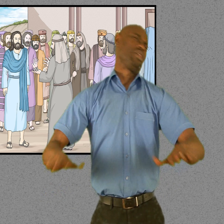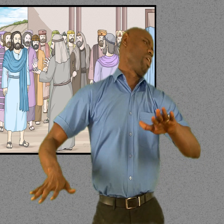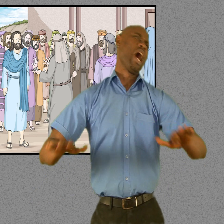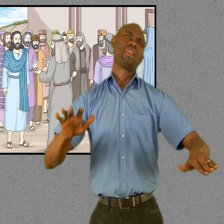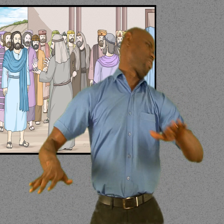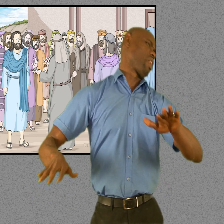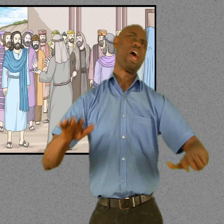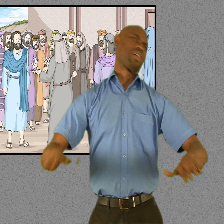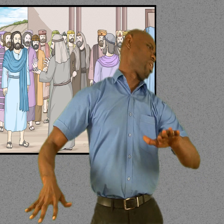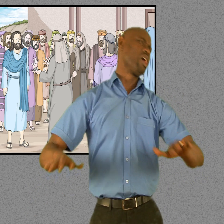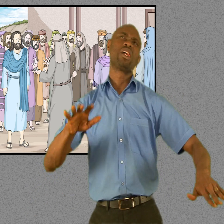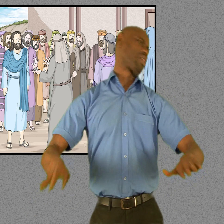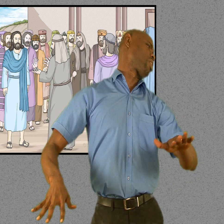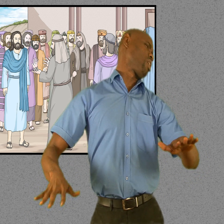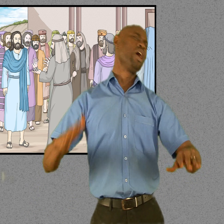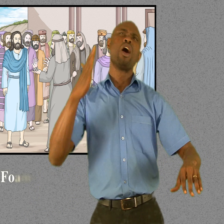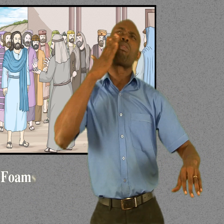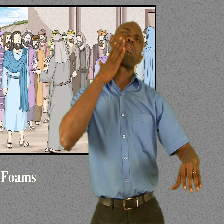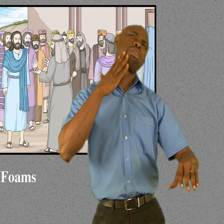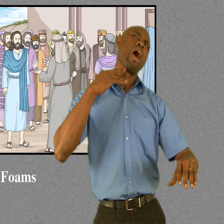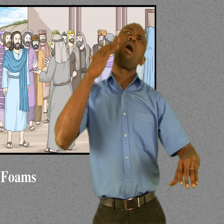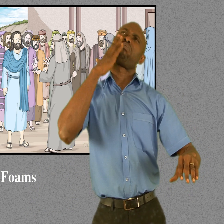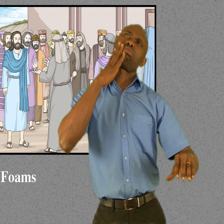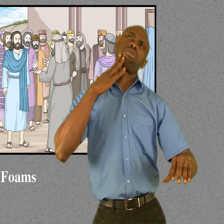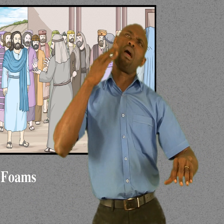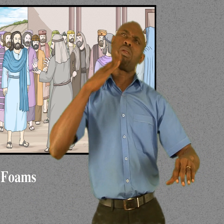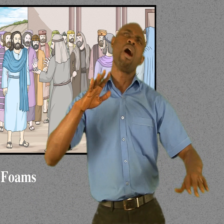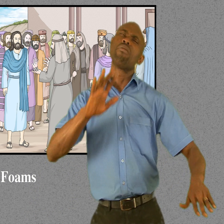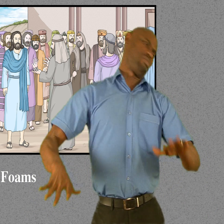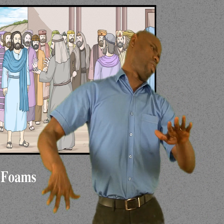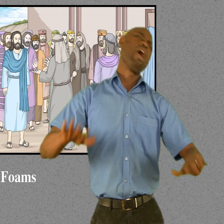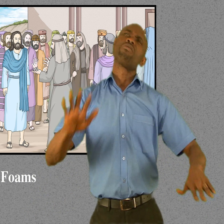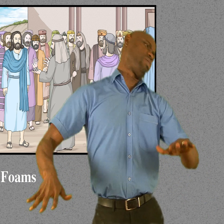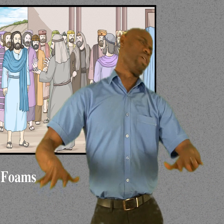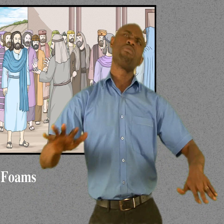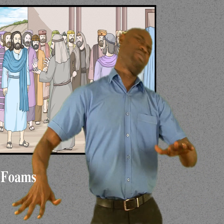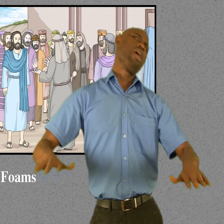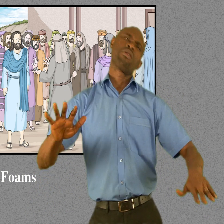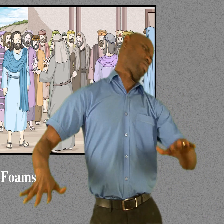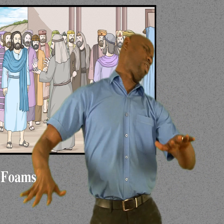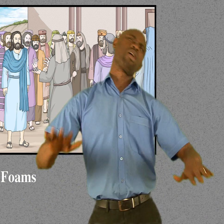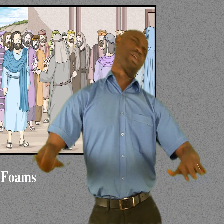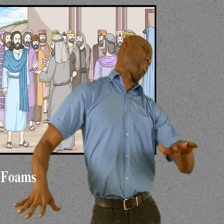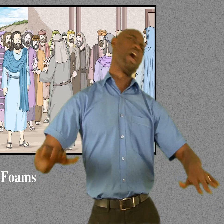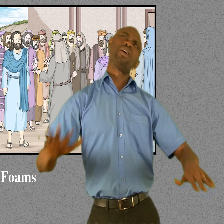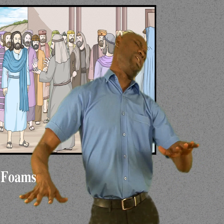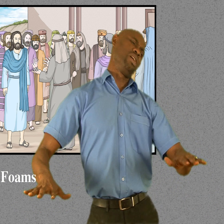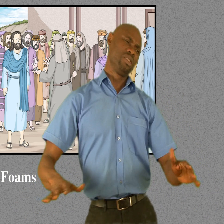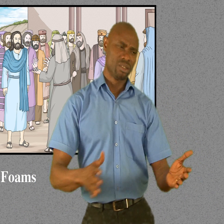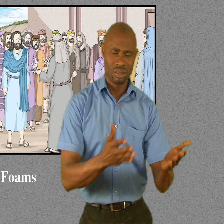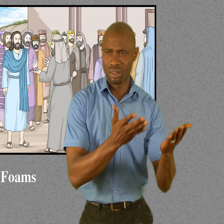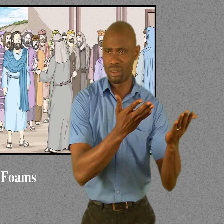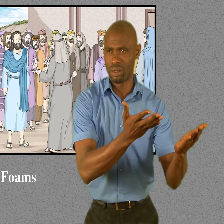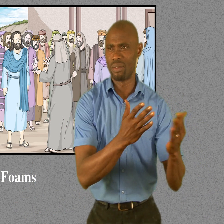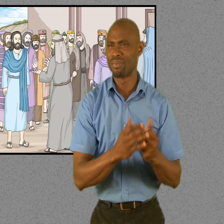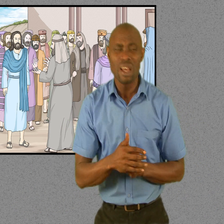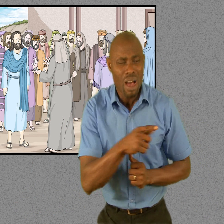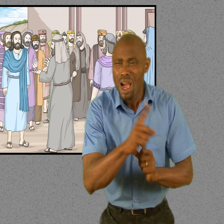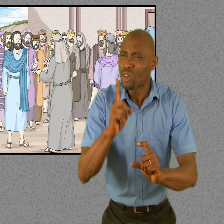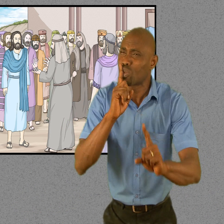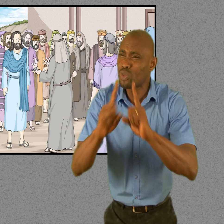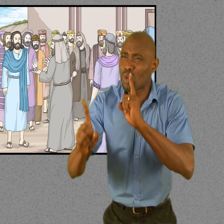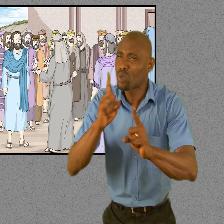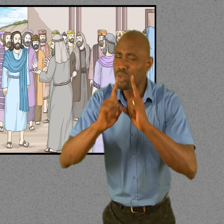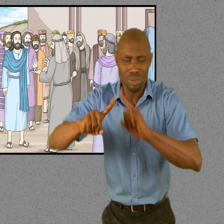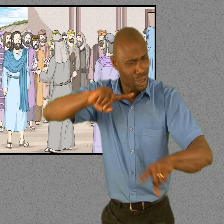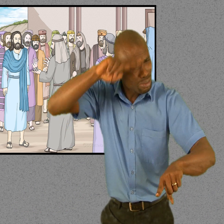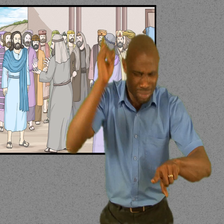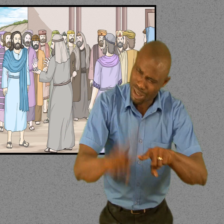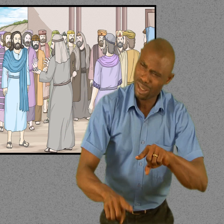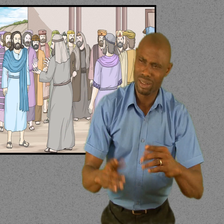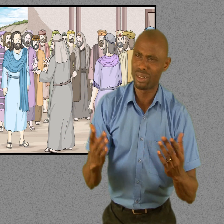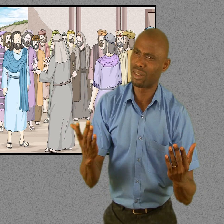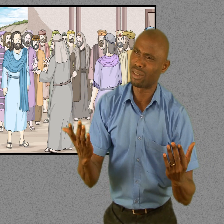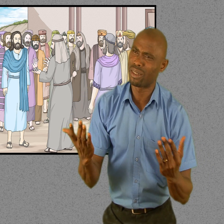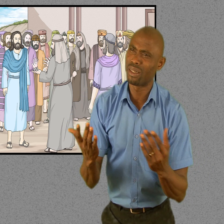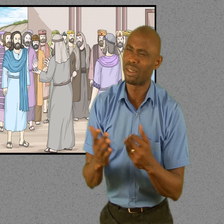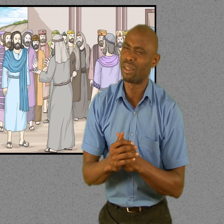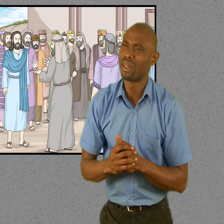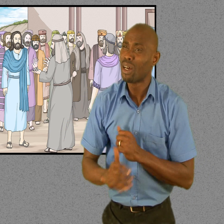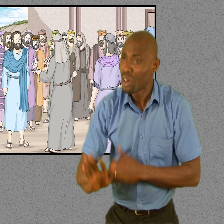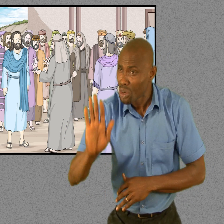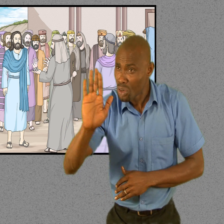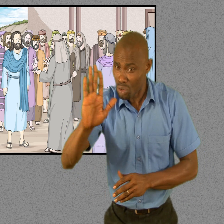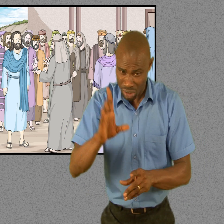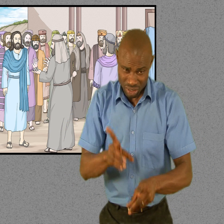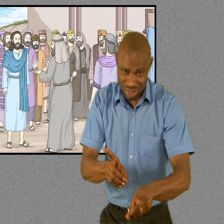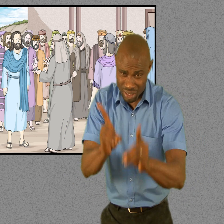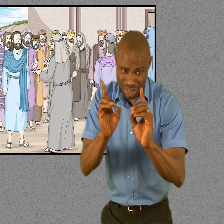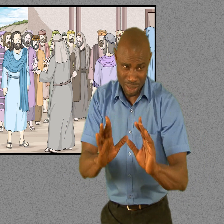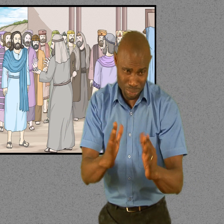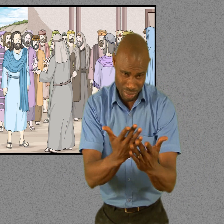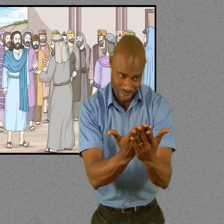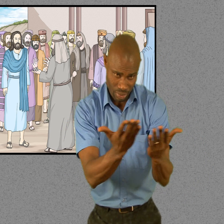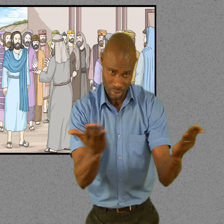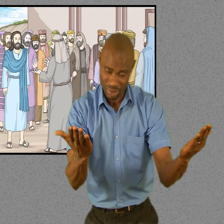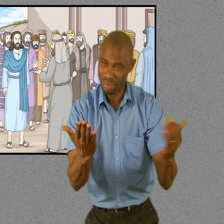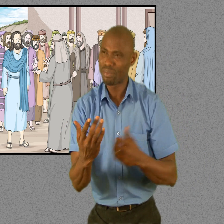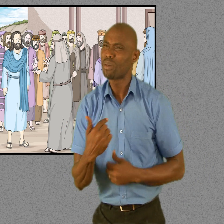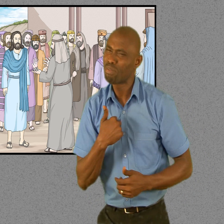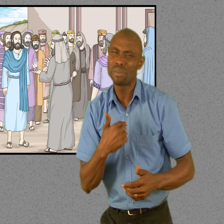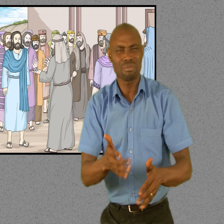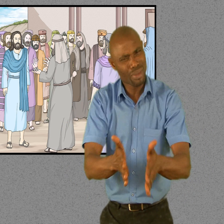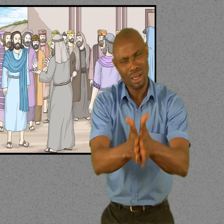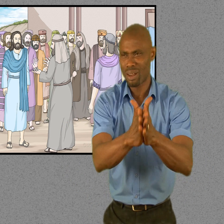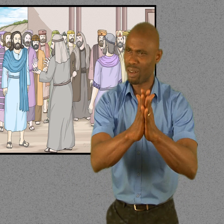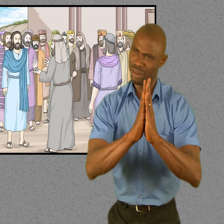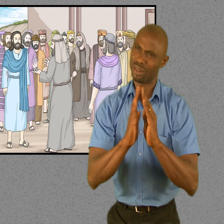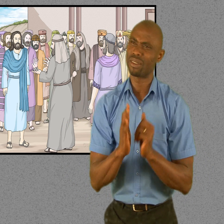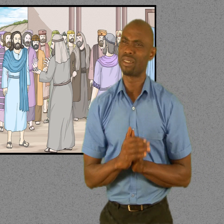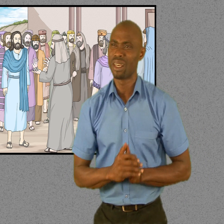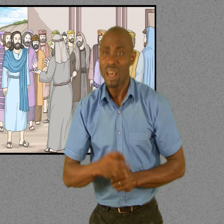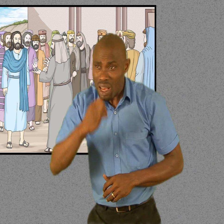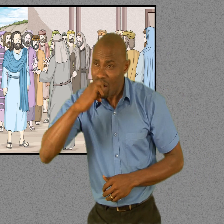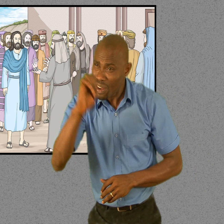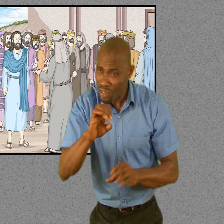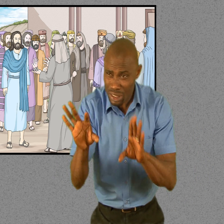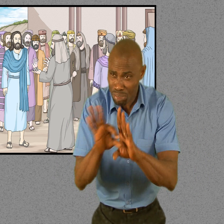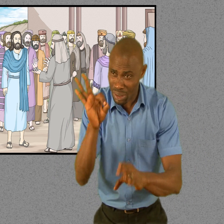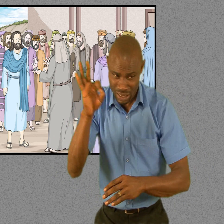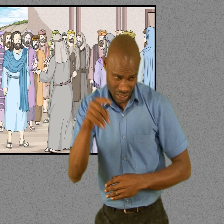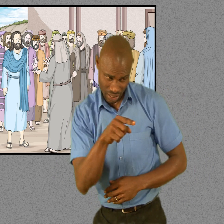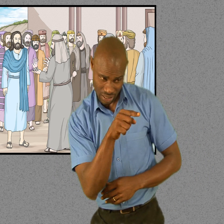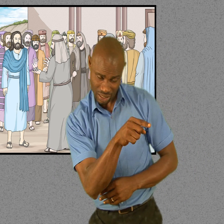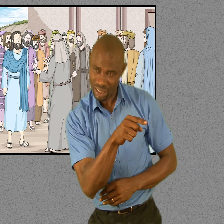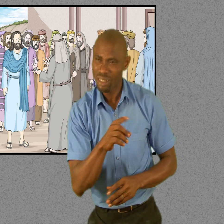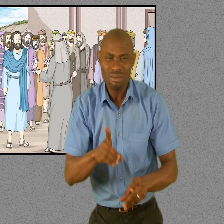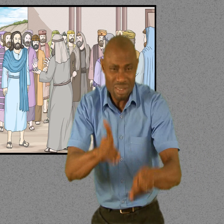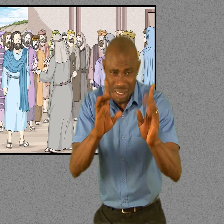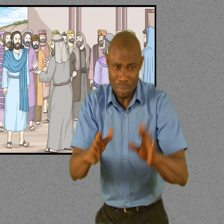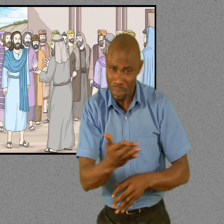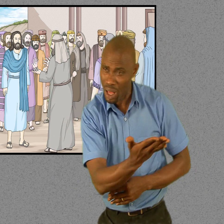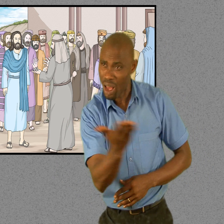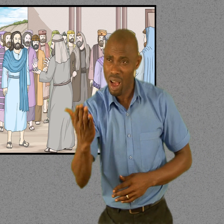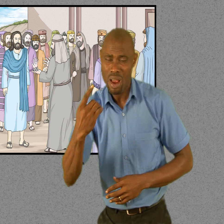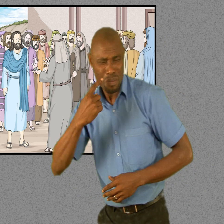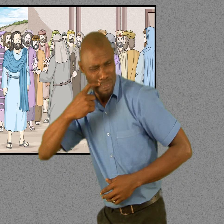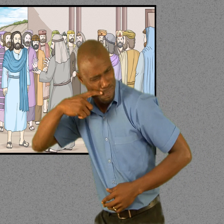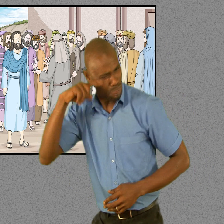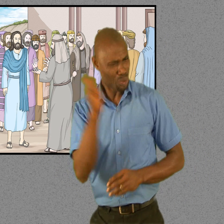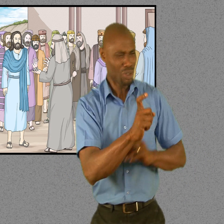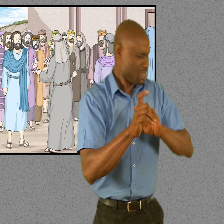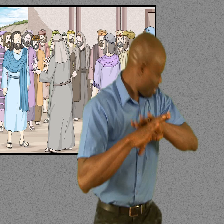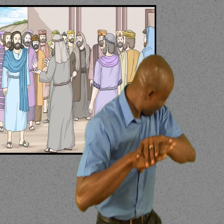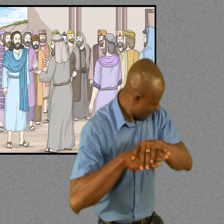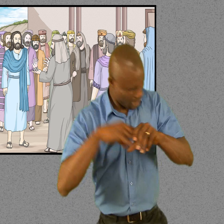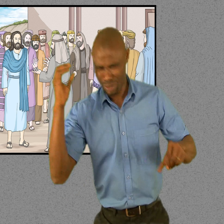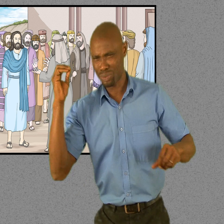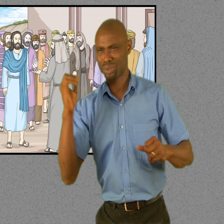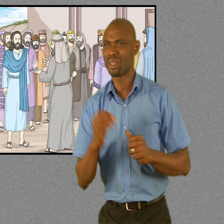He foams at the mouth, gnashes his teeth, and becomes rigid.